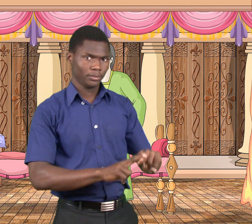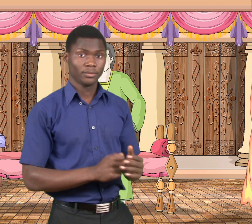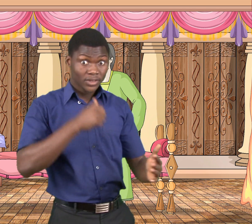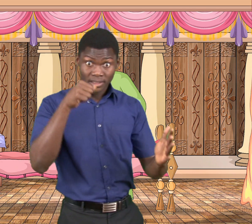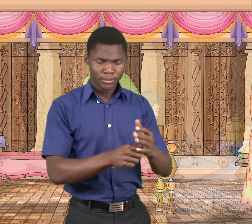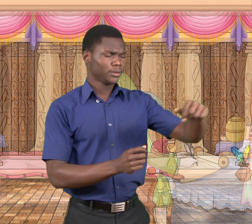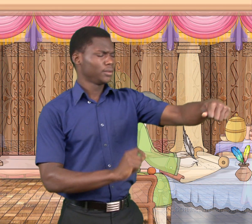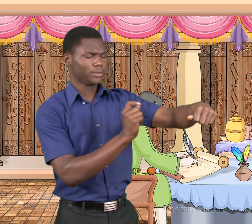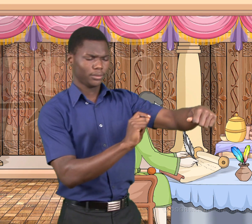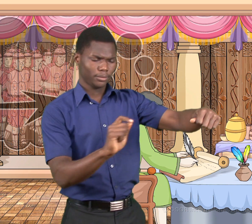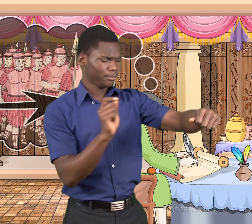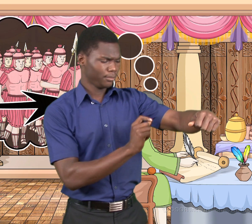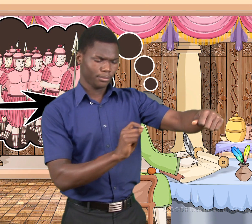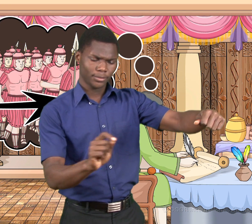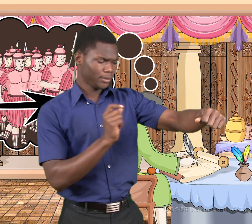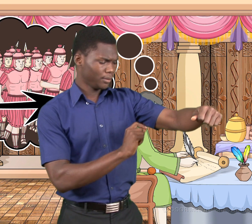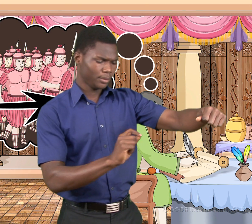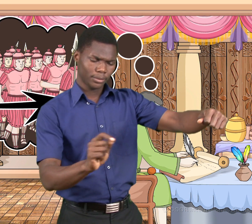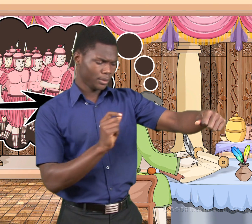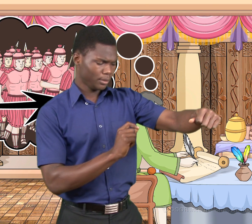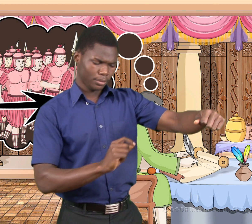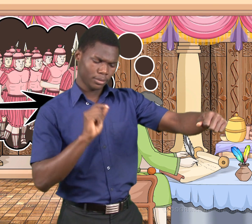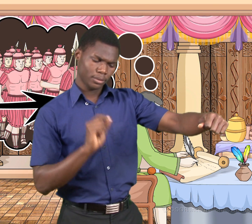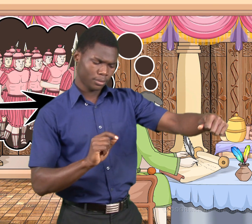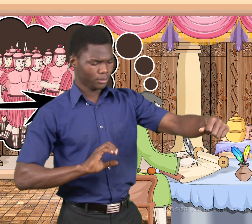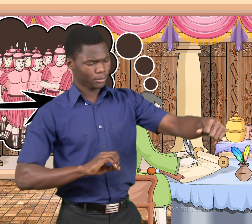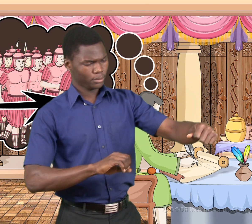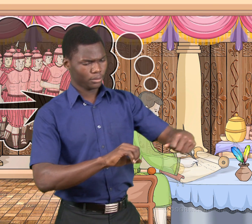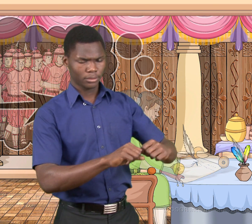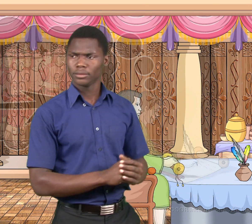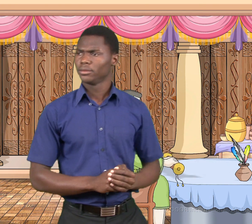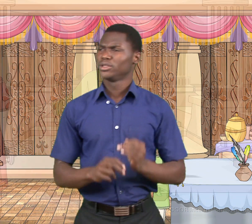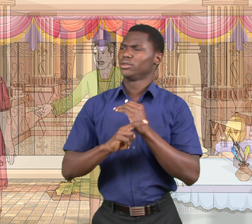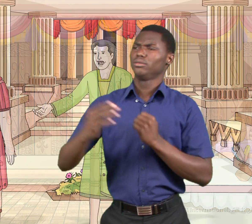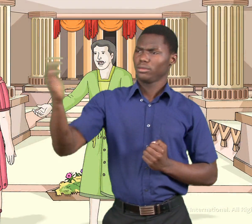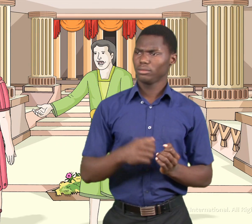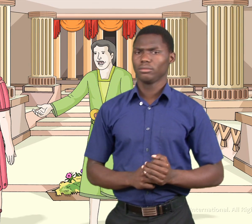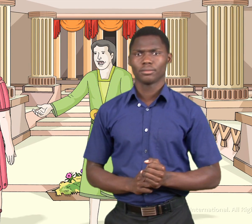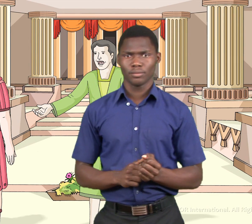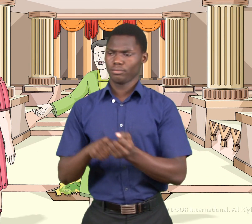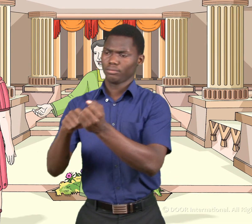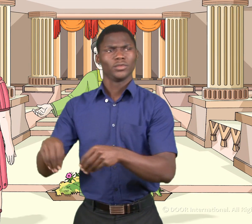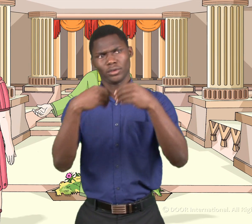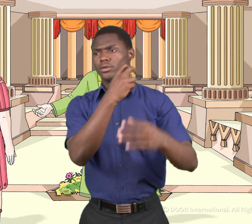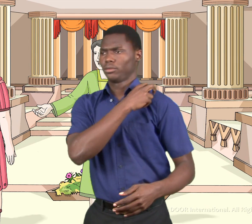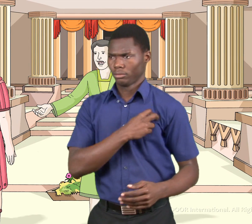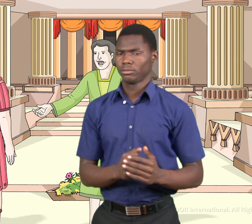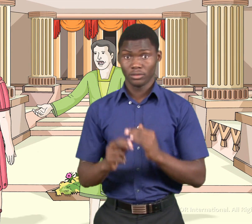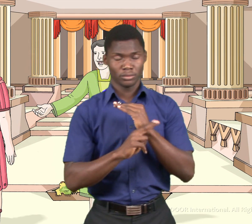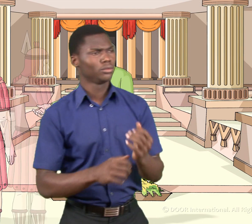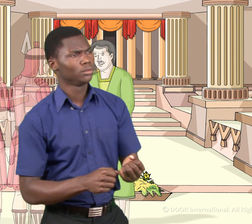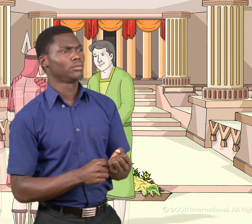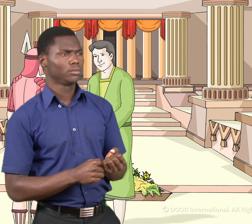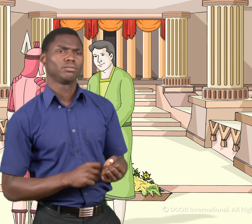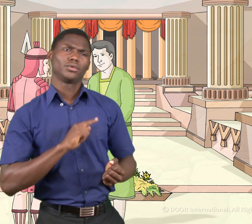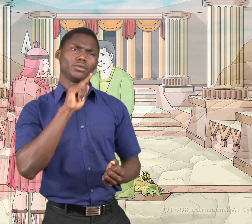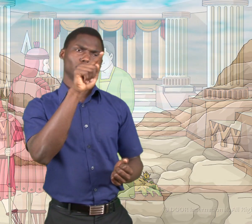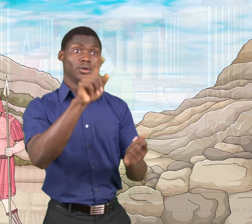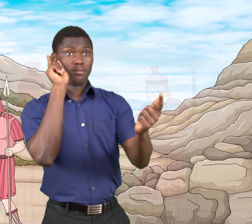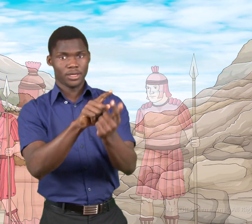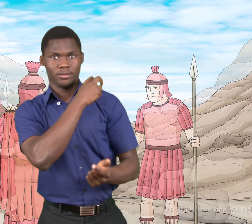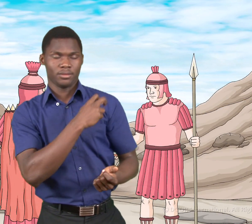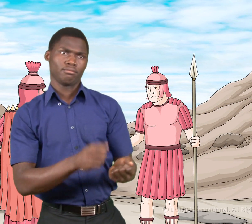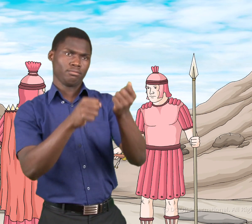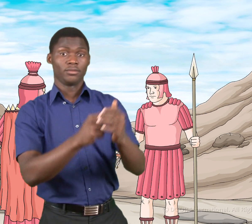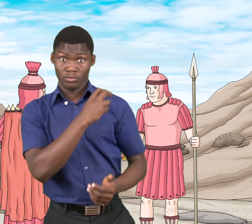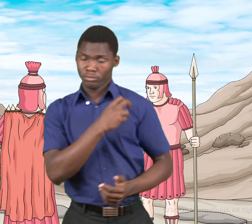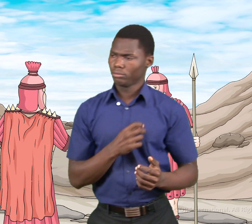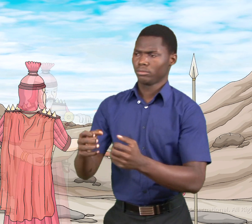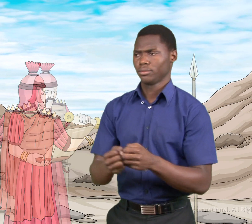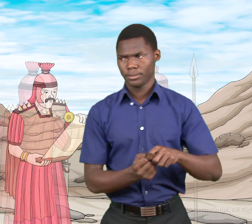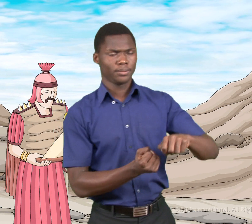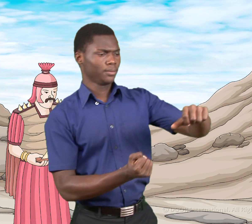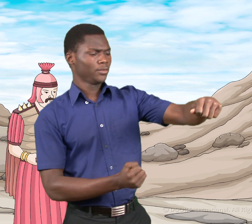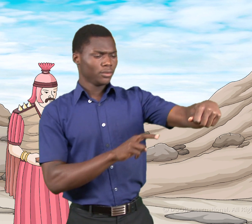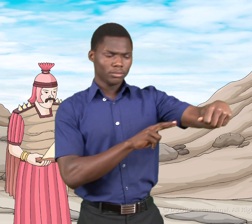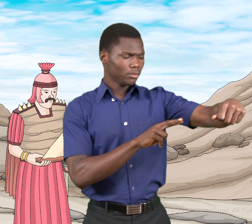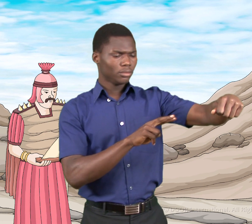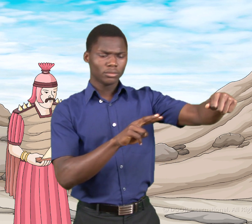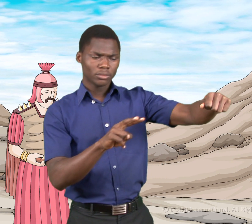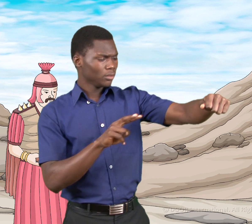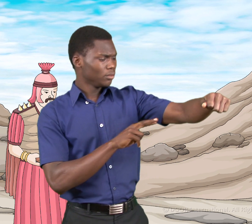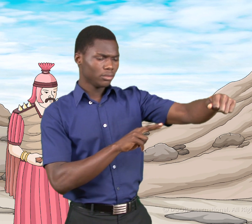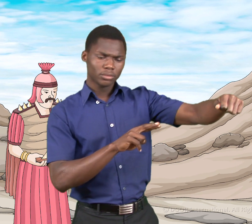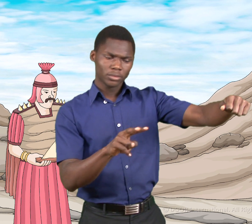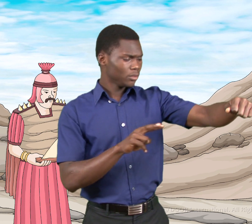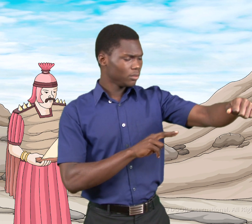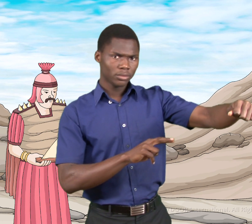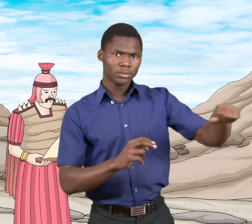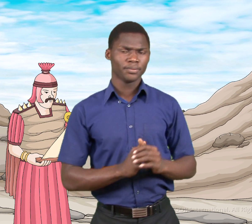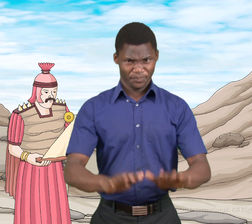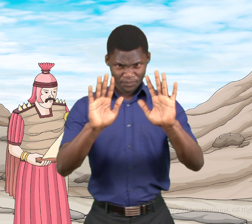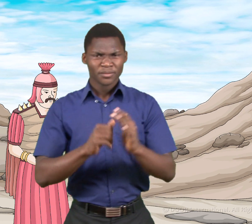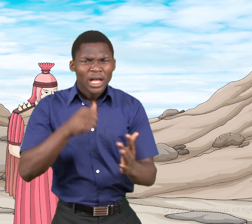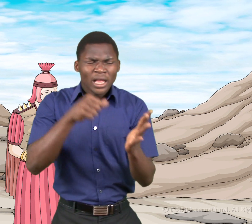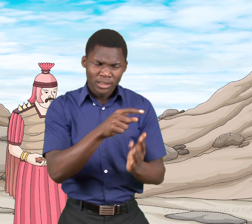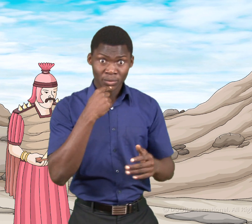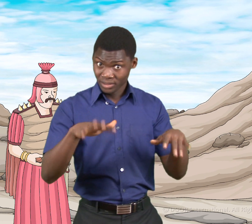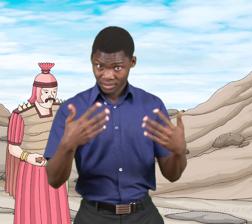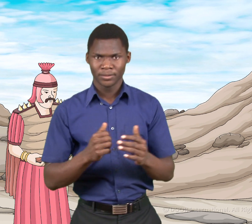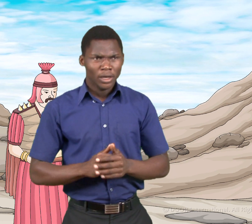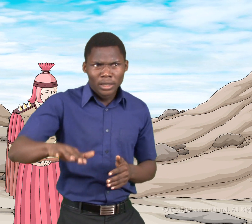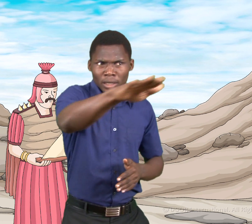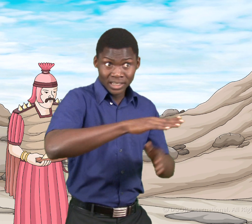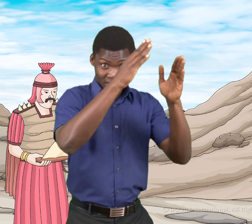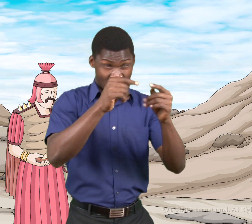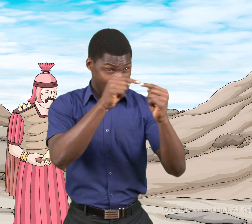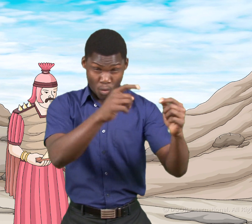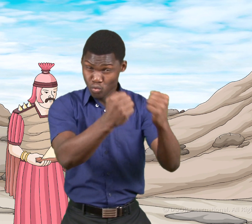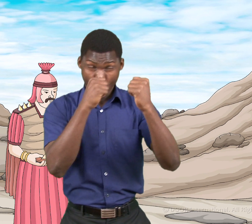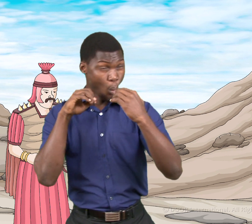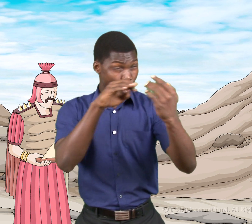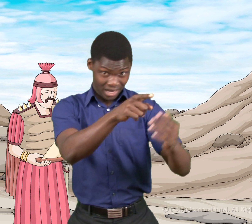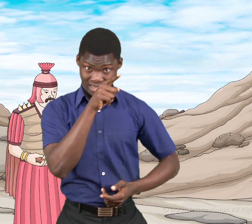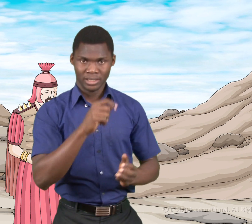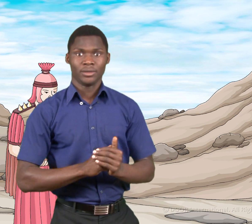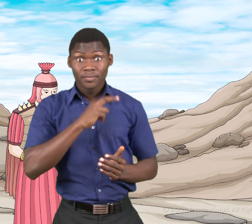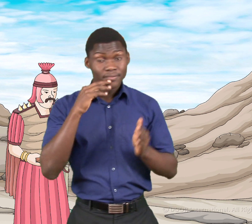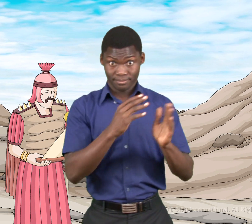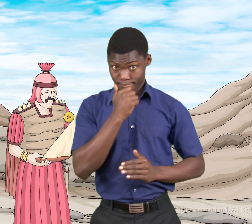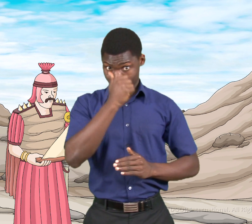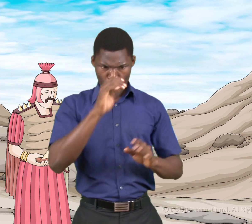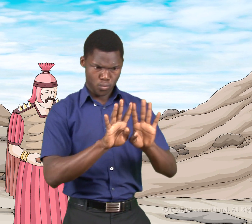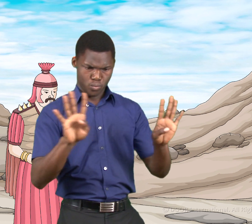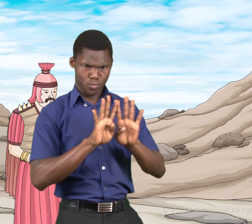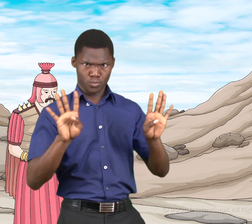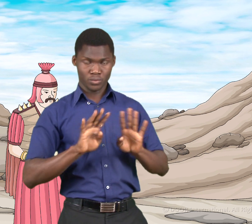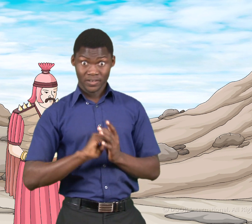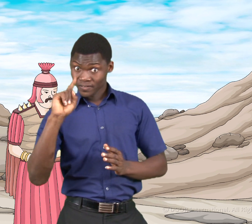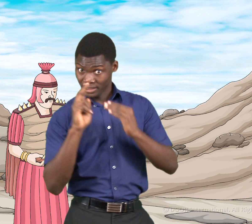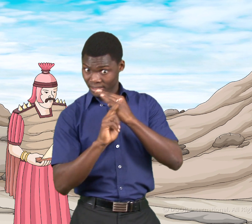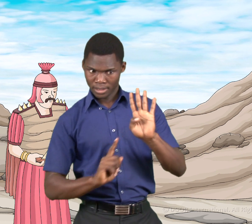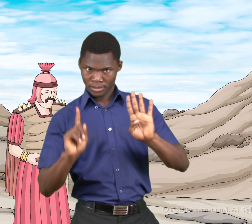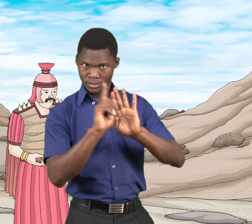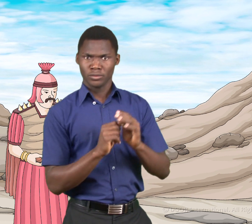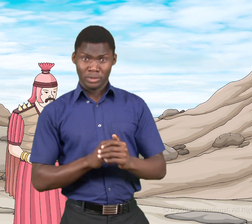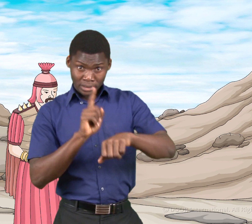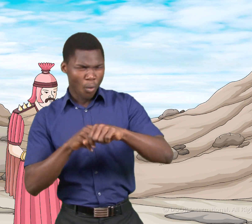In the letter he wrote: “Put Uriah at the front of the fiercest battle;